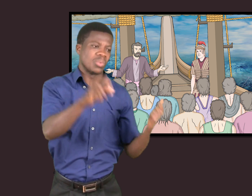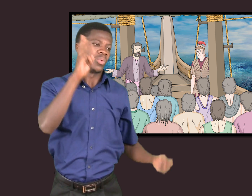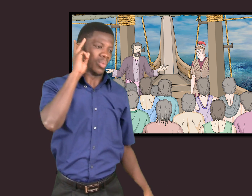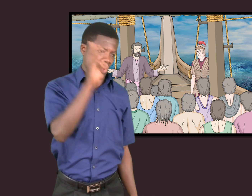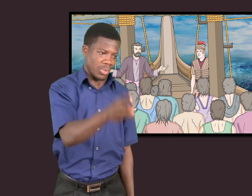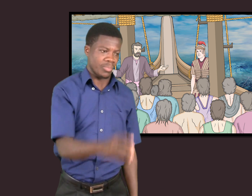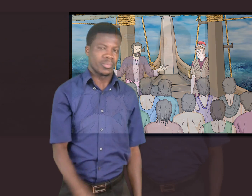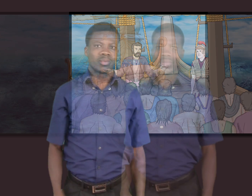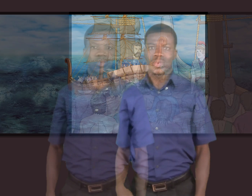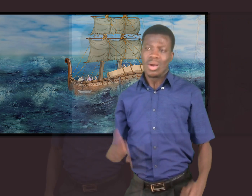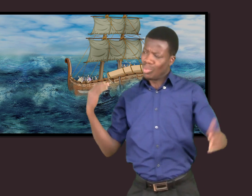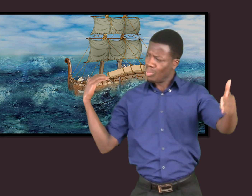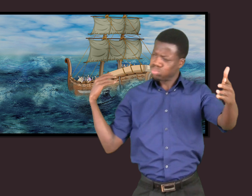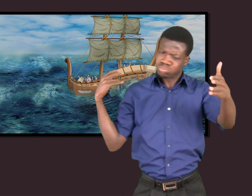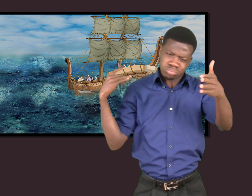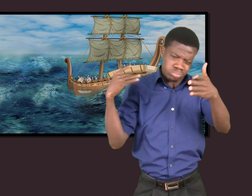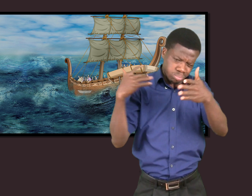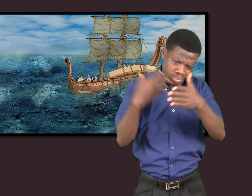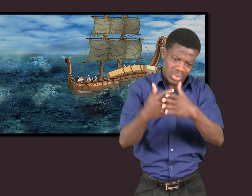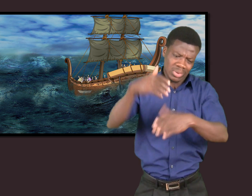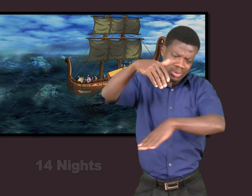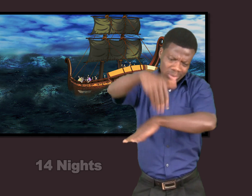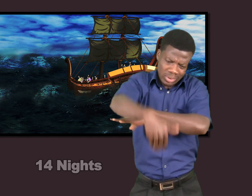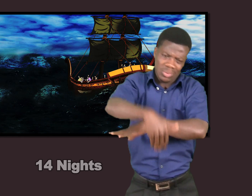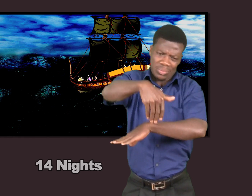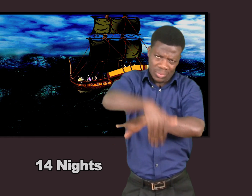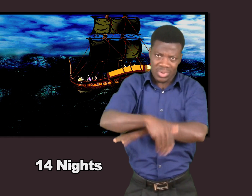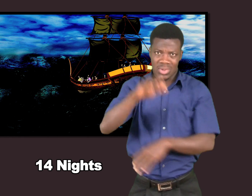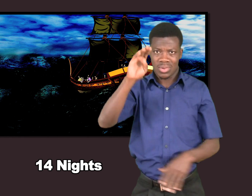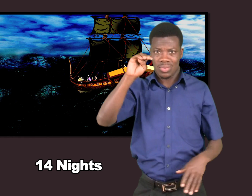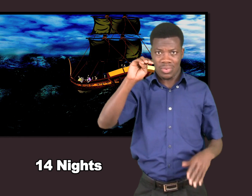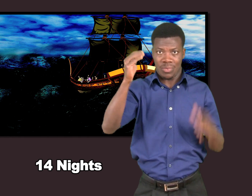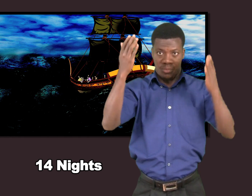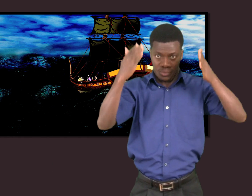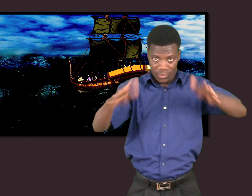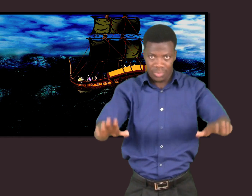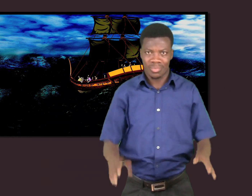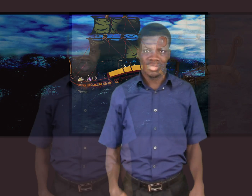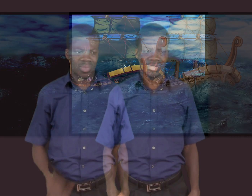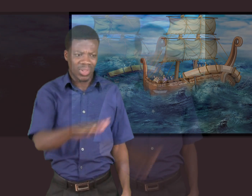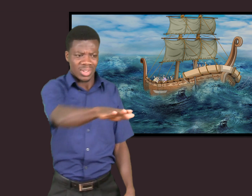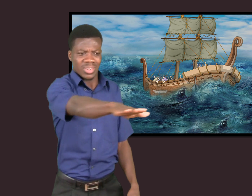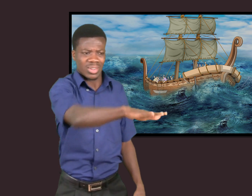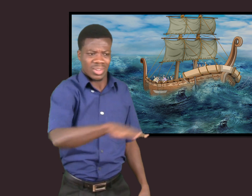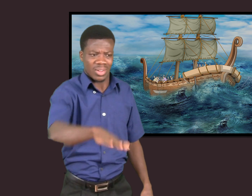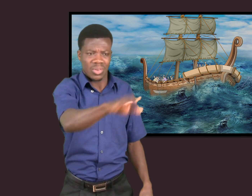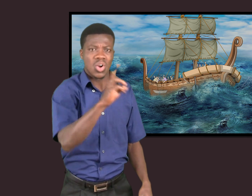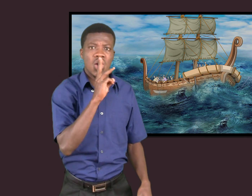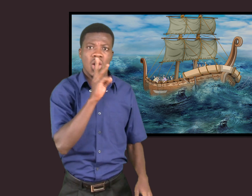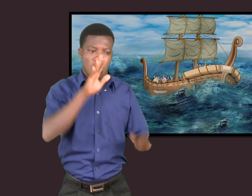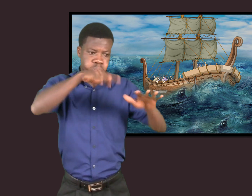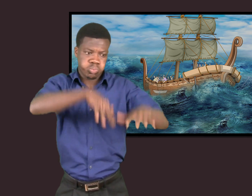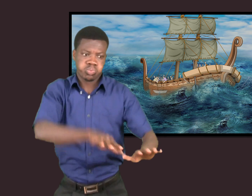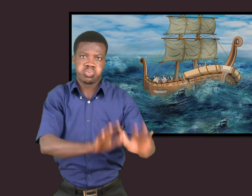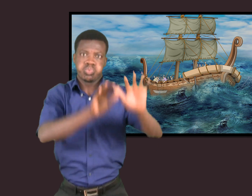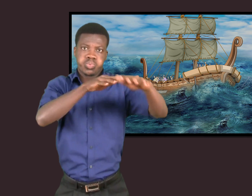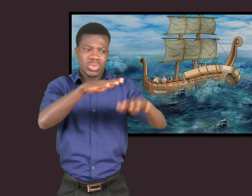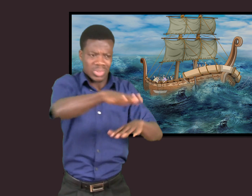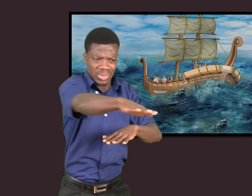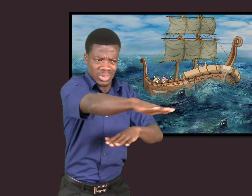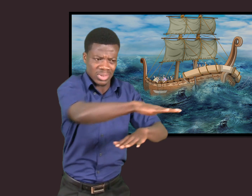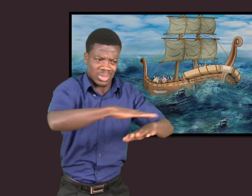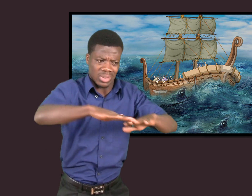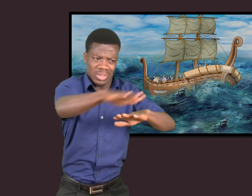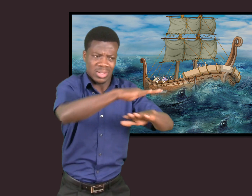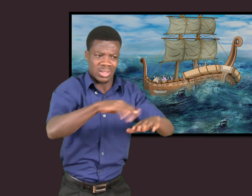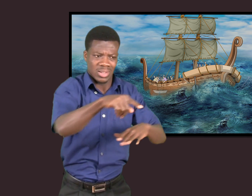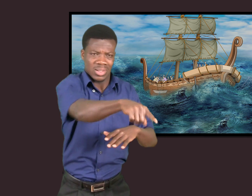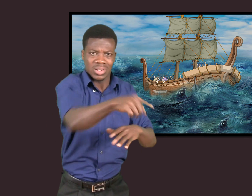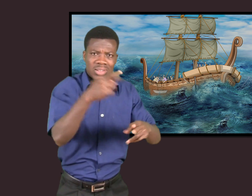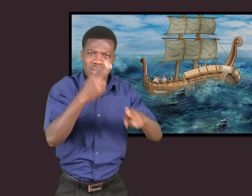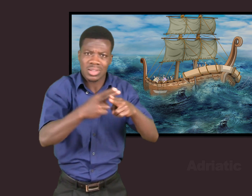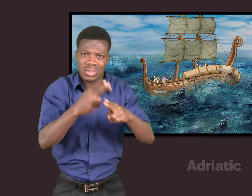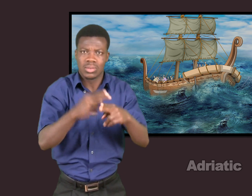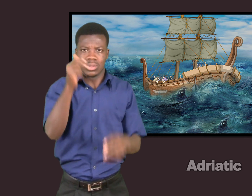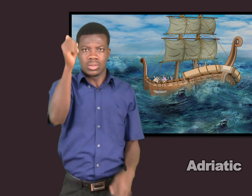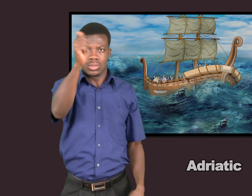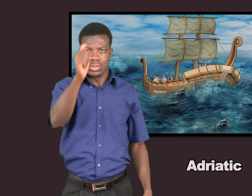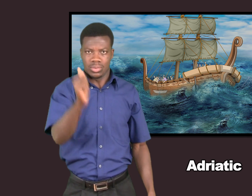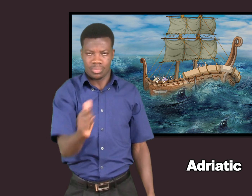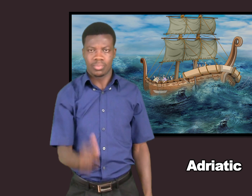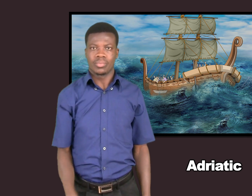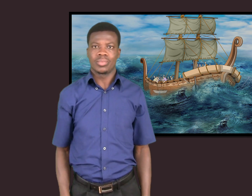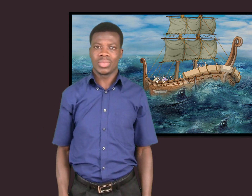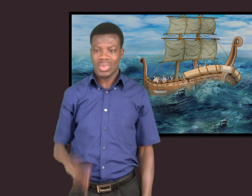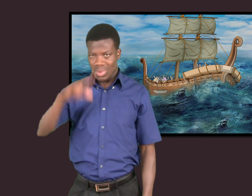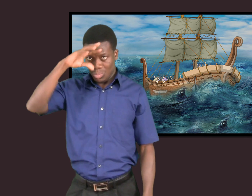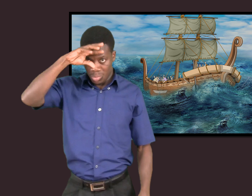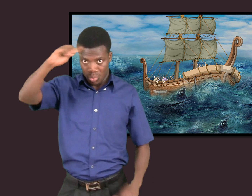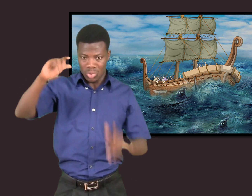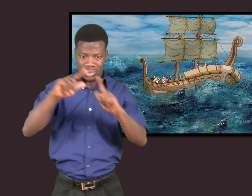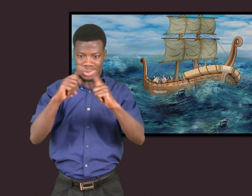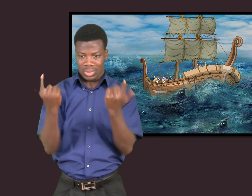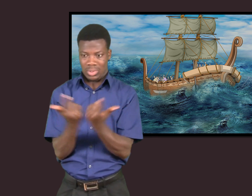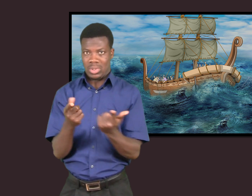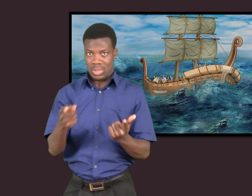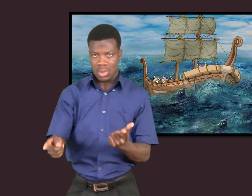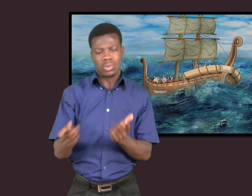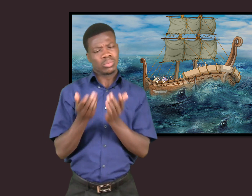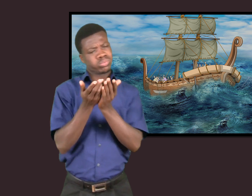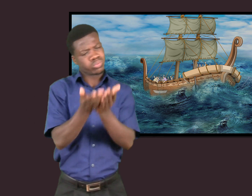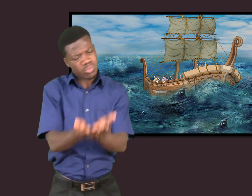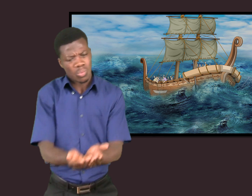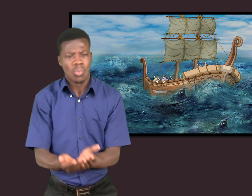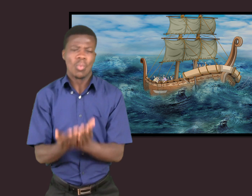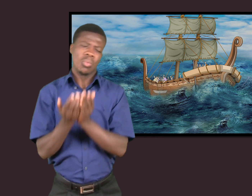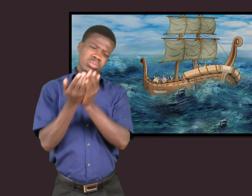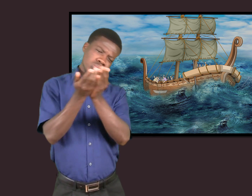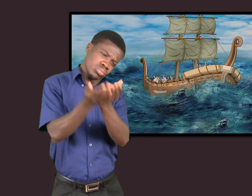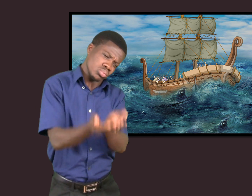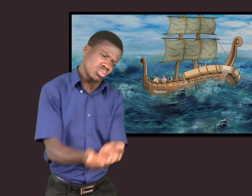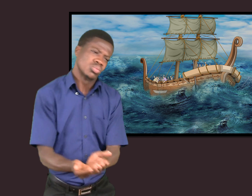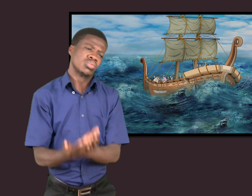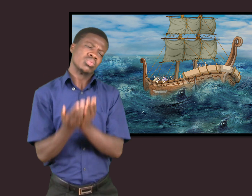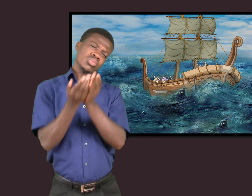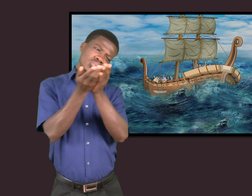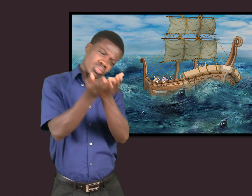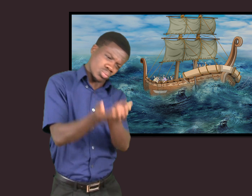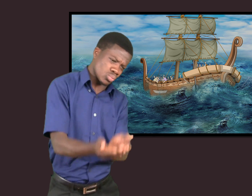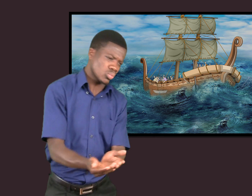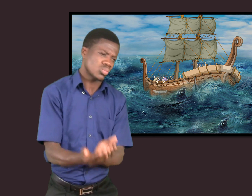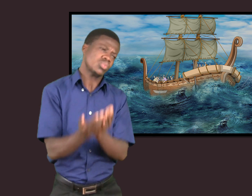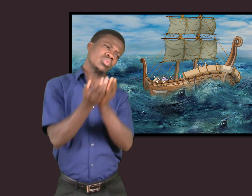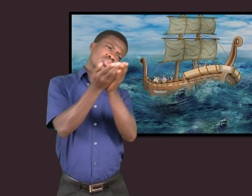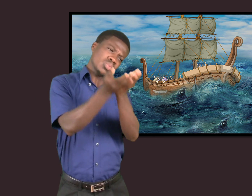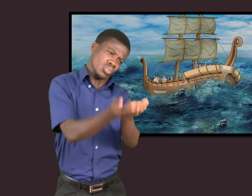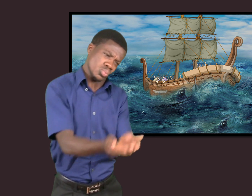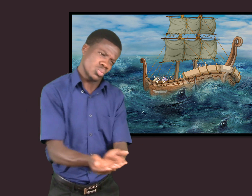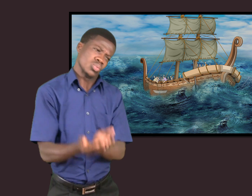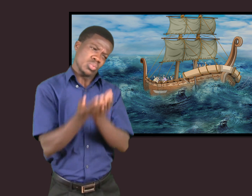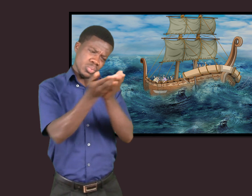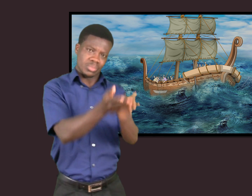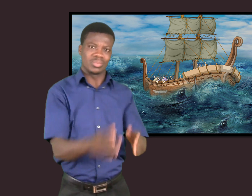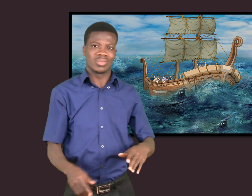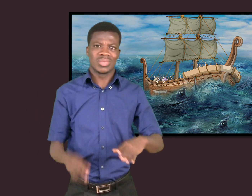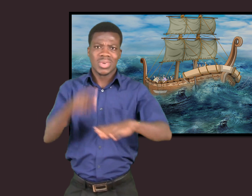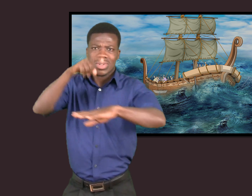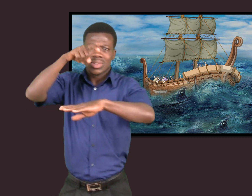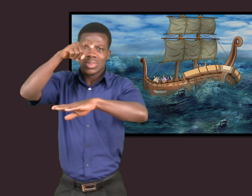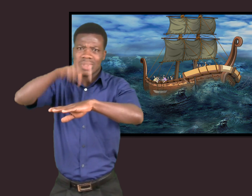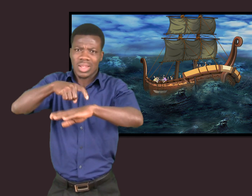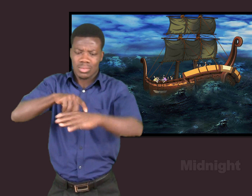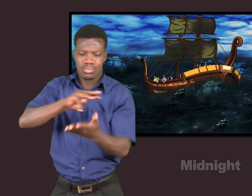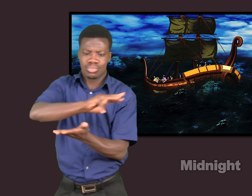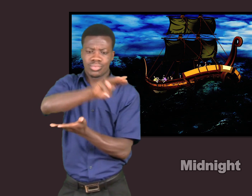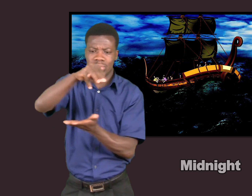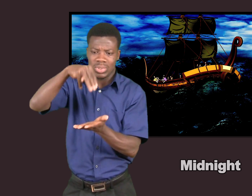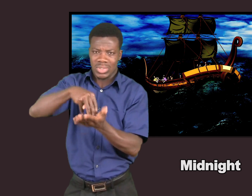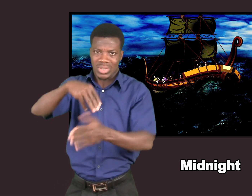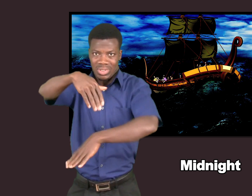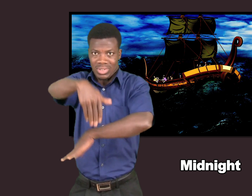On the fourteenth night we were still being driven across the Adriatic Sea.